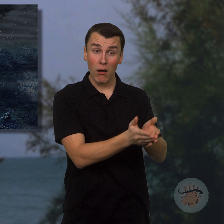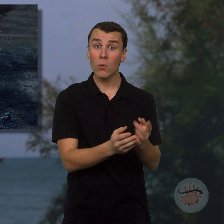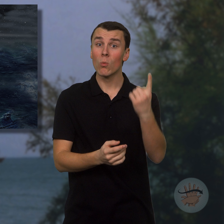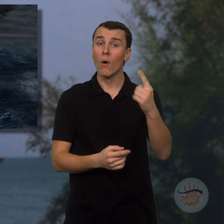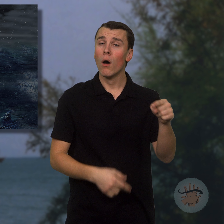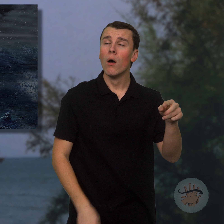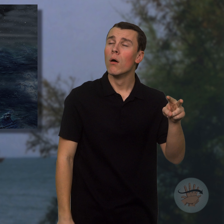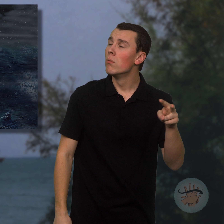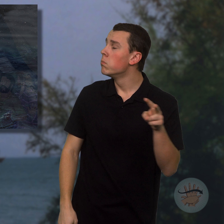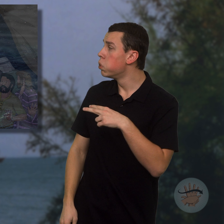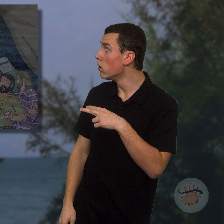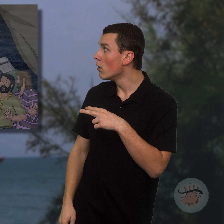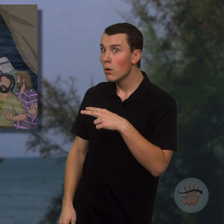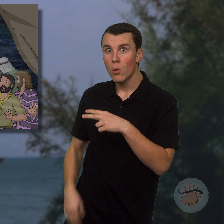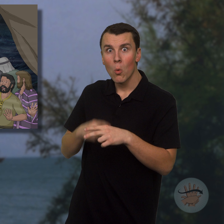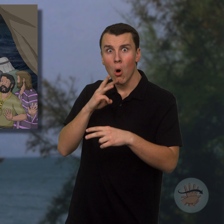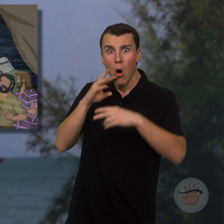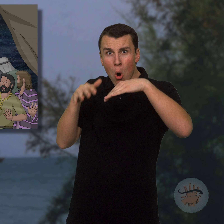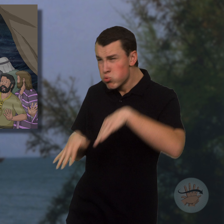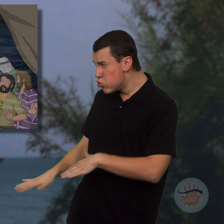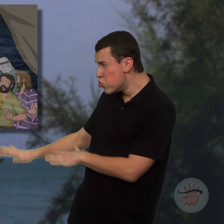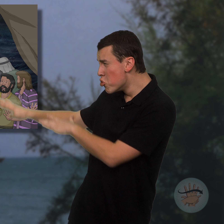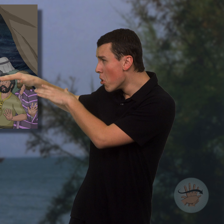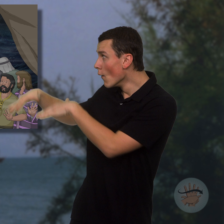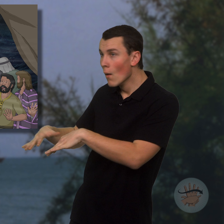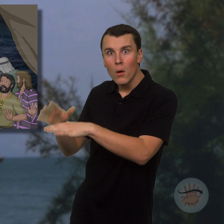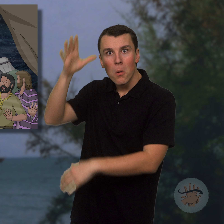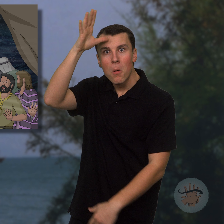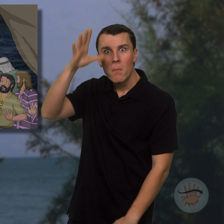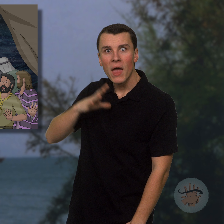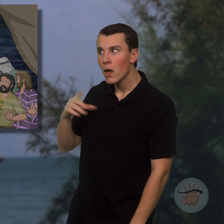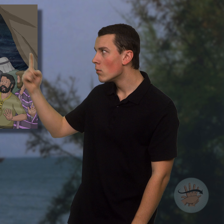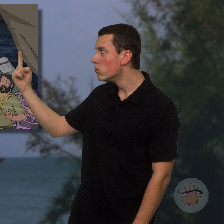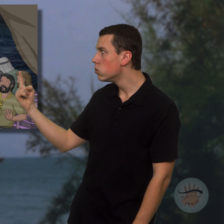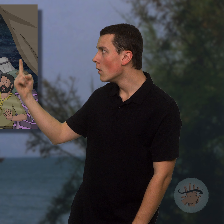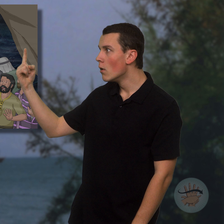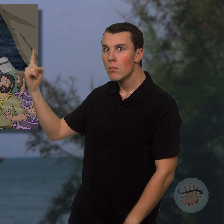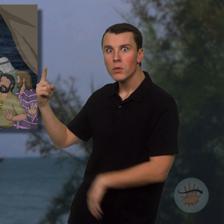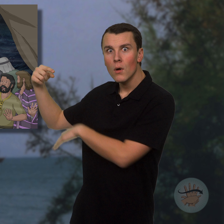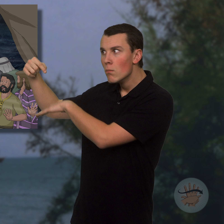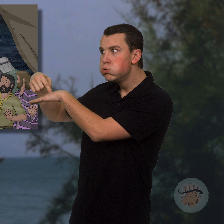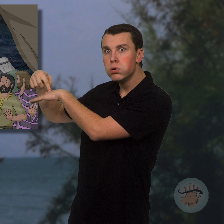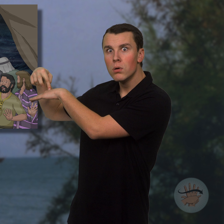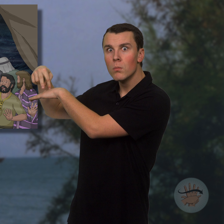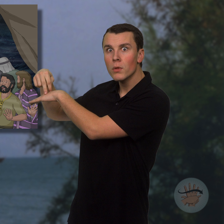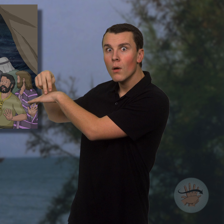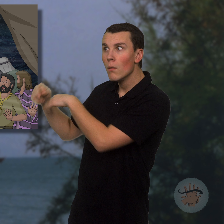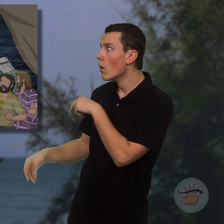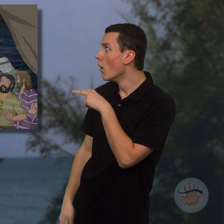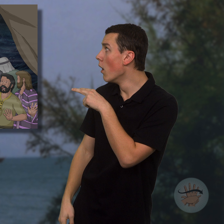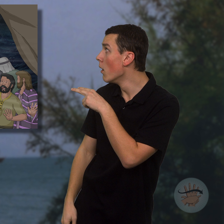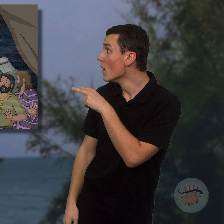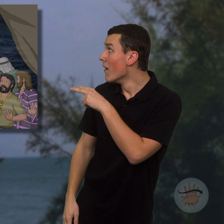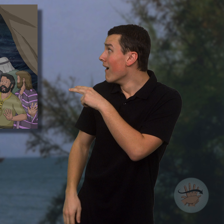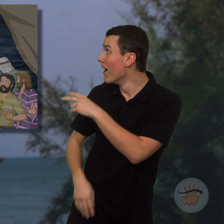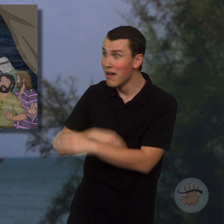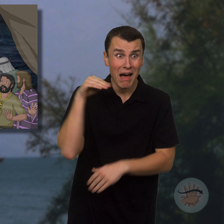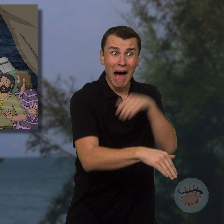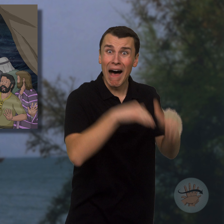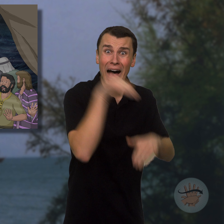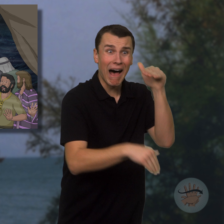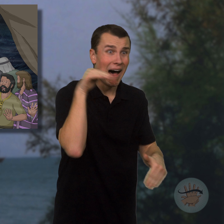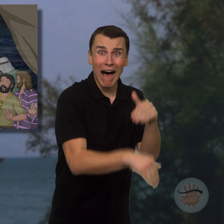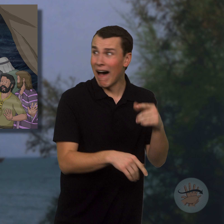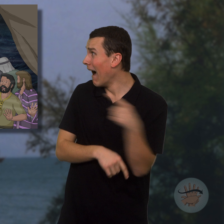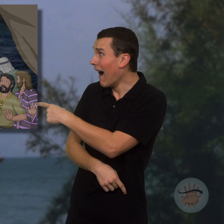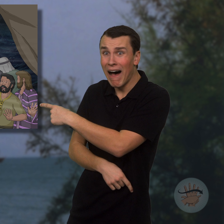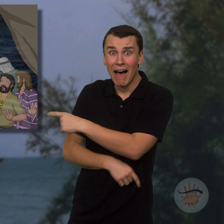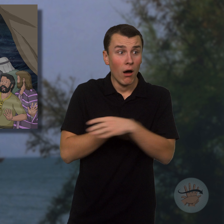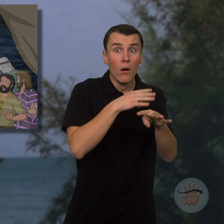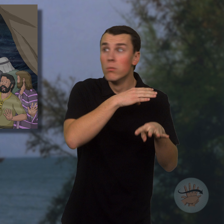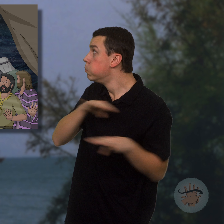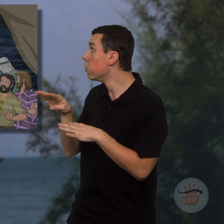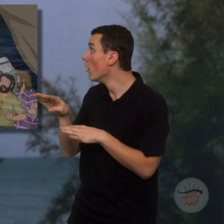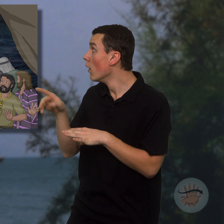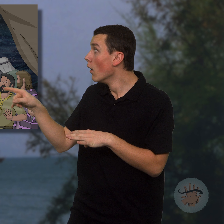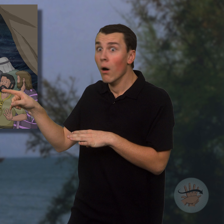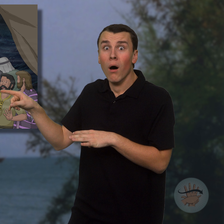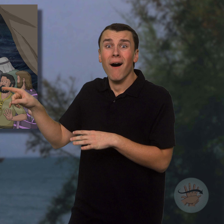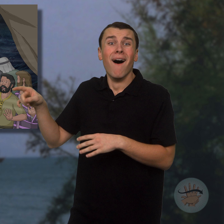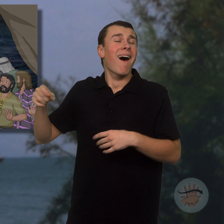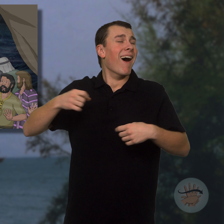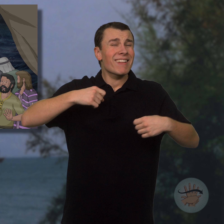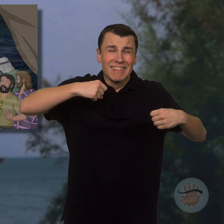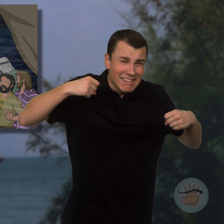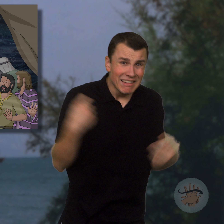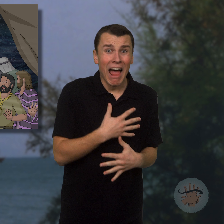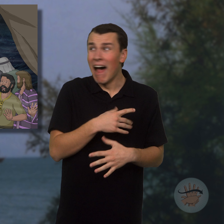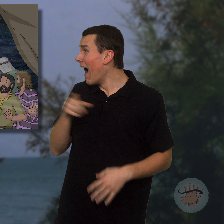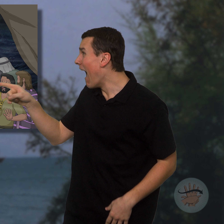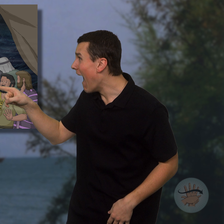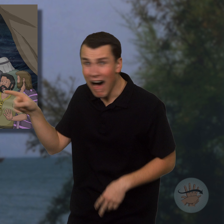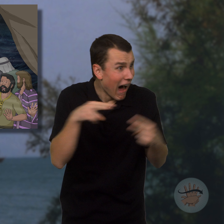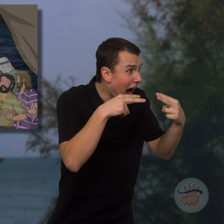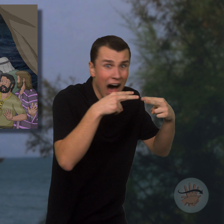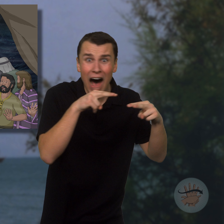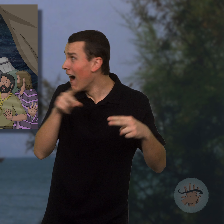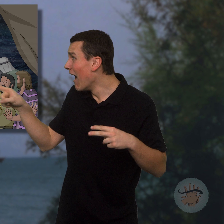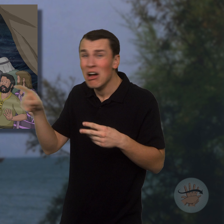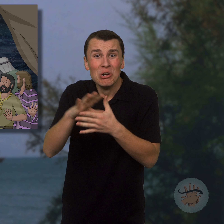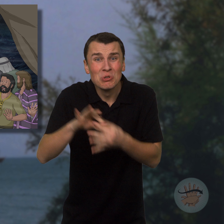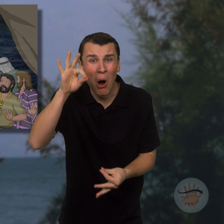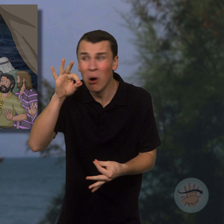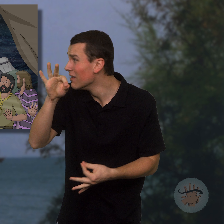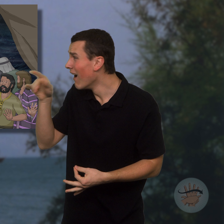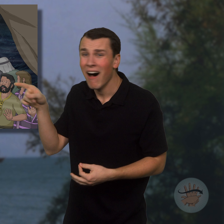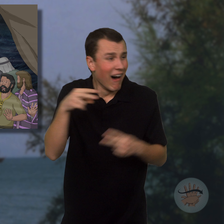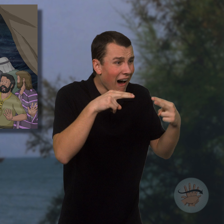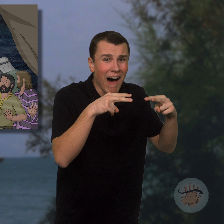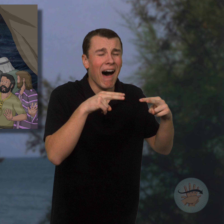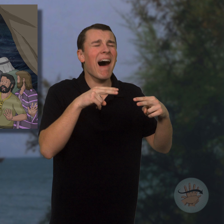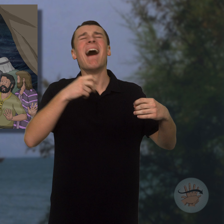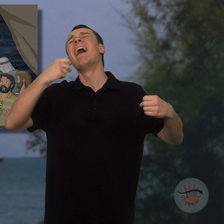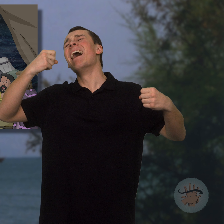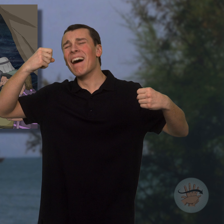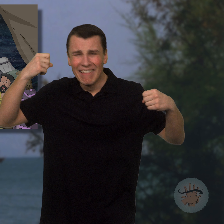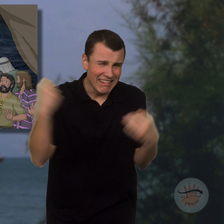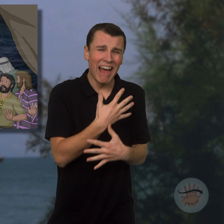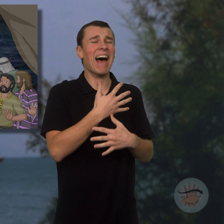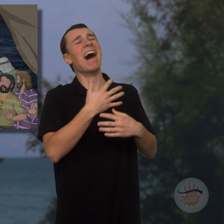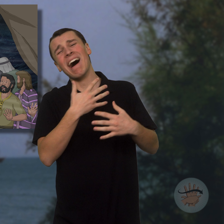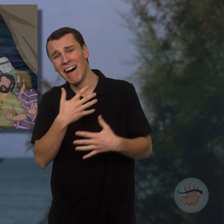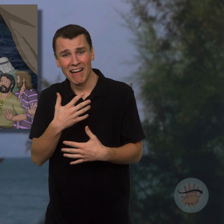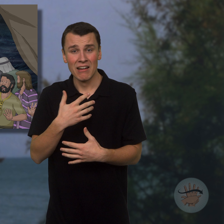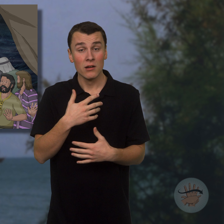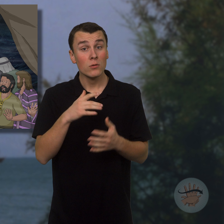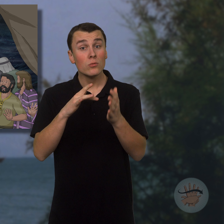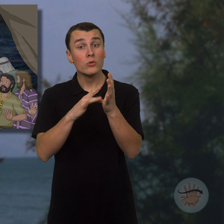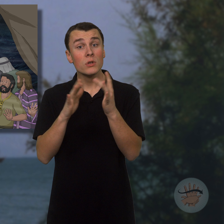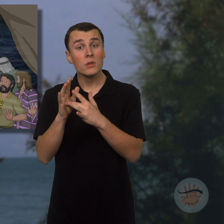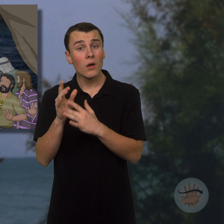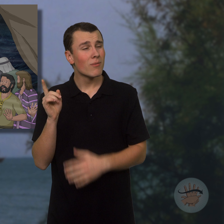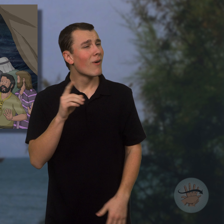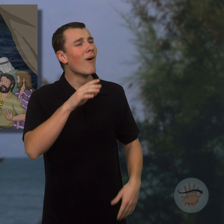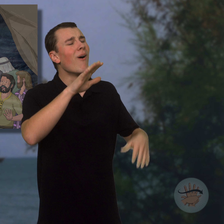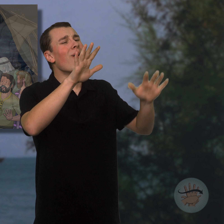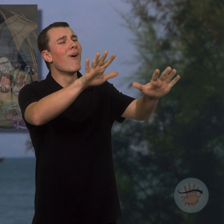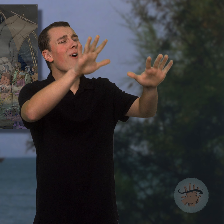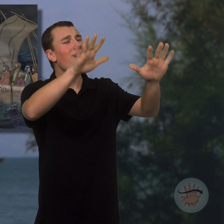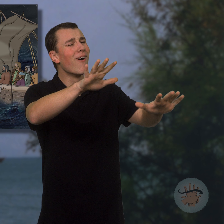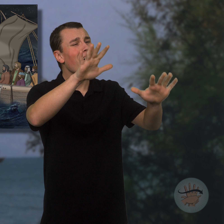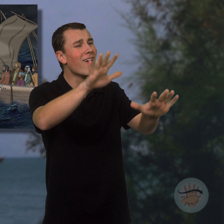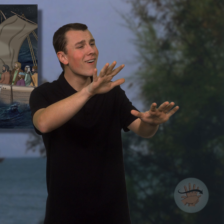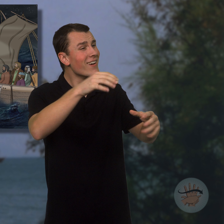When the disciples saw Him walking on the sea, they were terrified. “It’s a ghost!” they said, and cried out in fear.